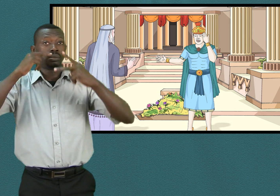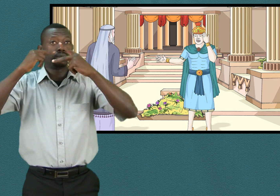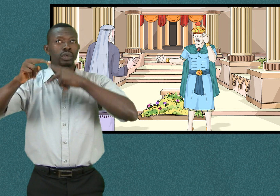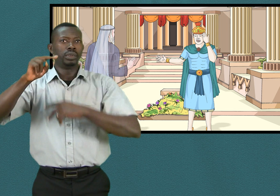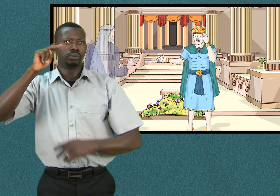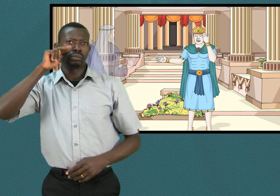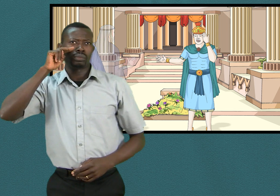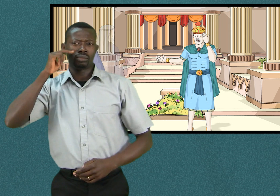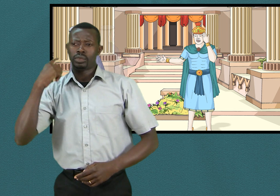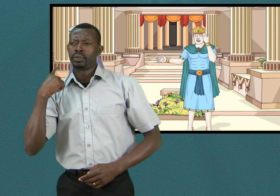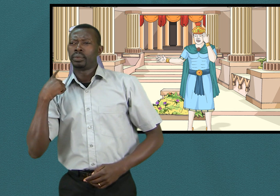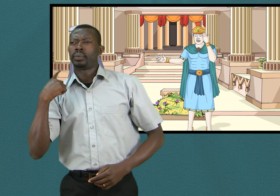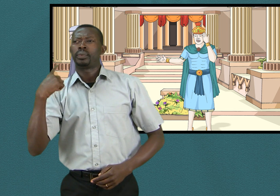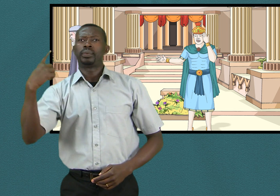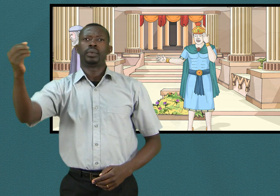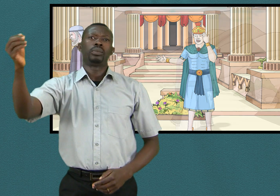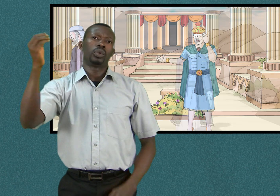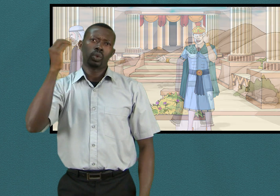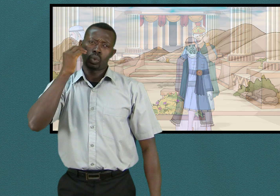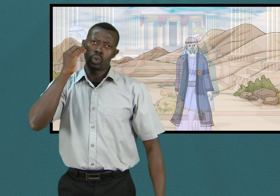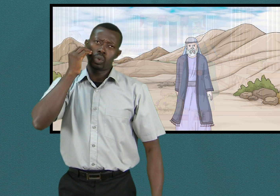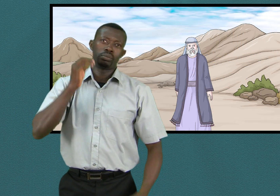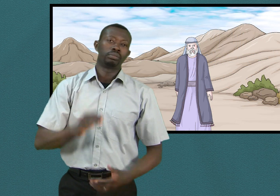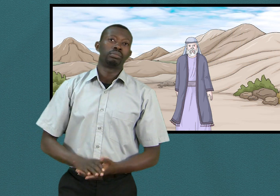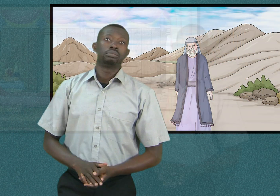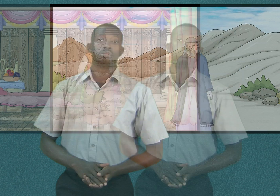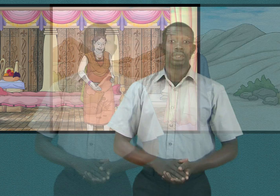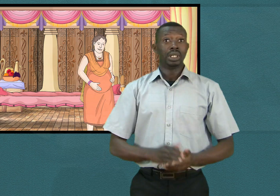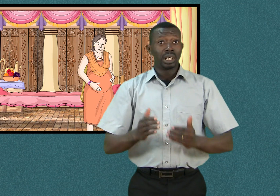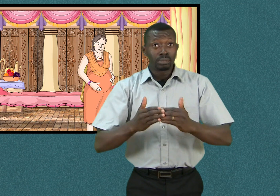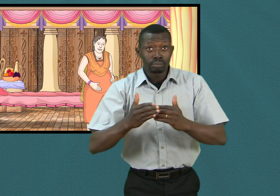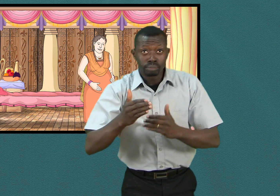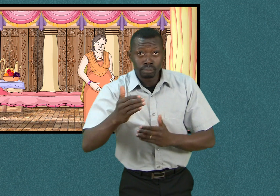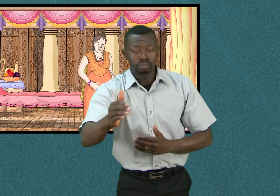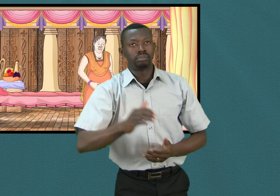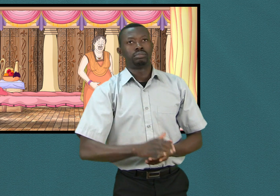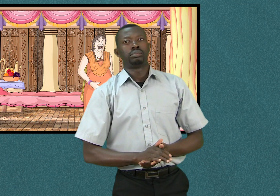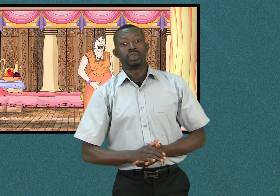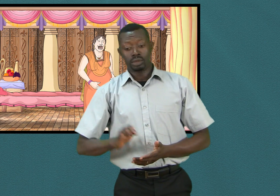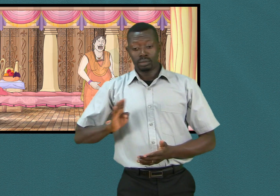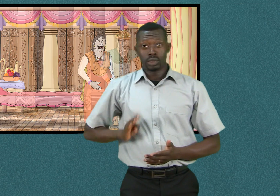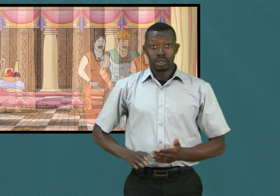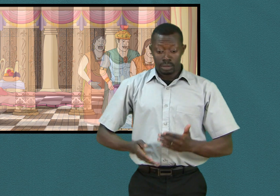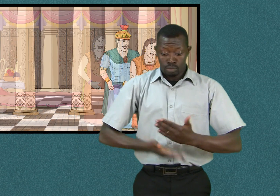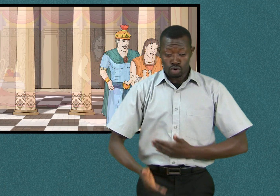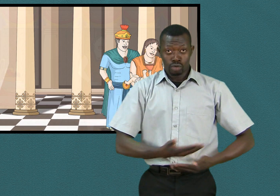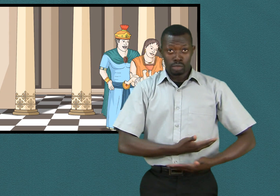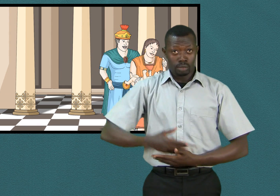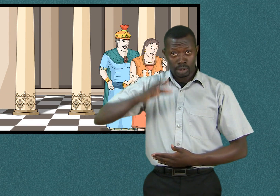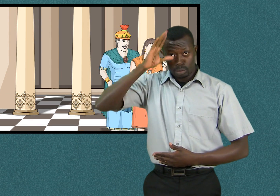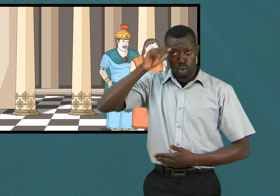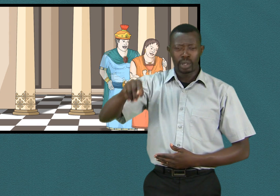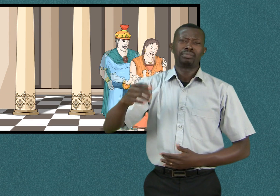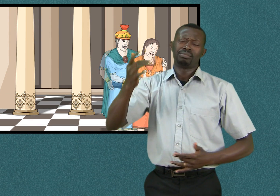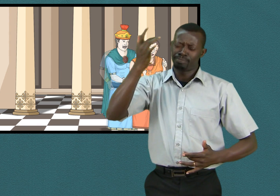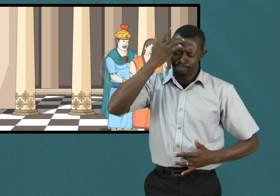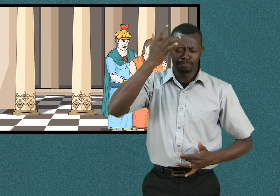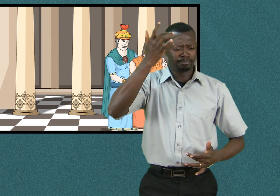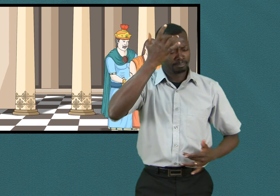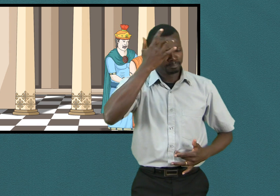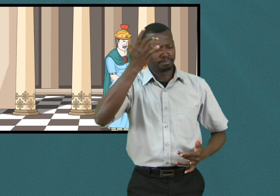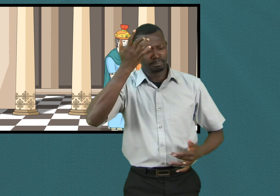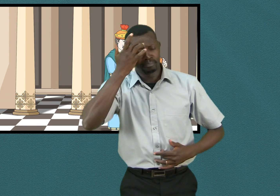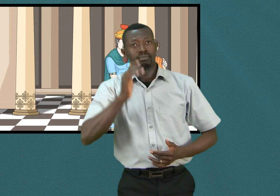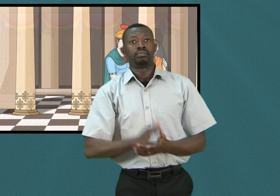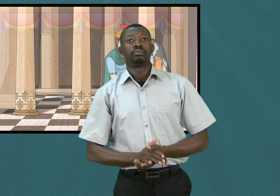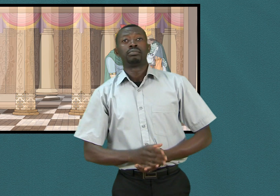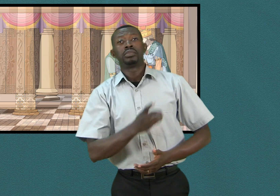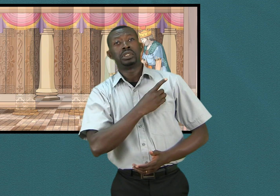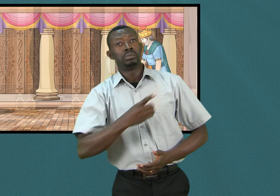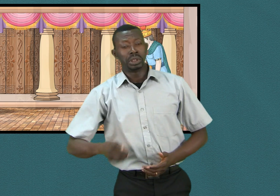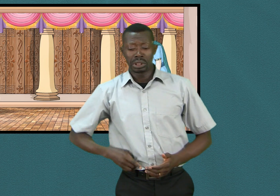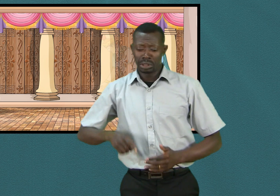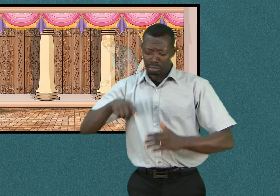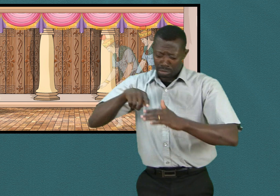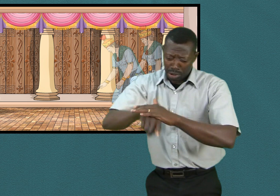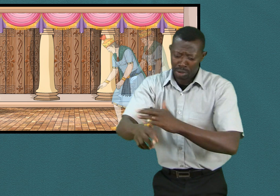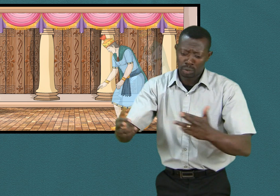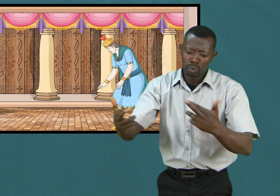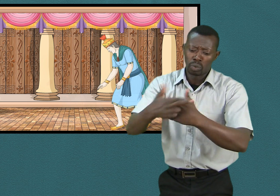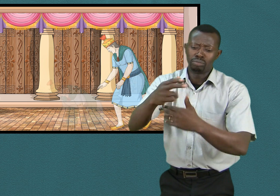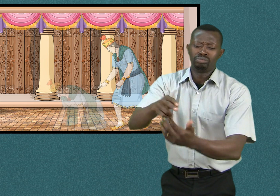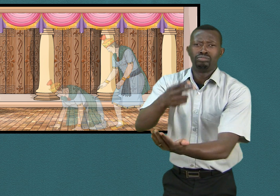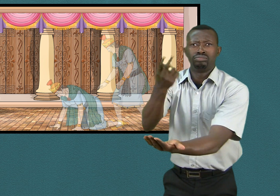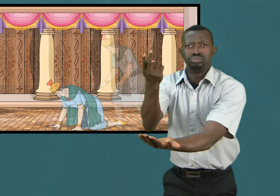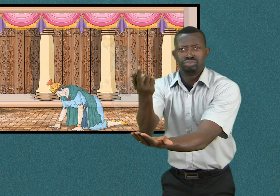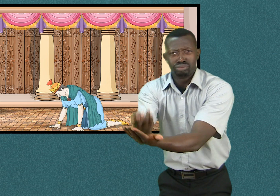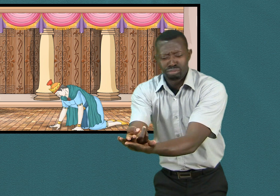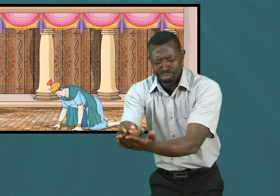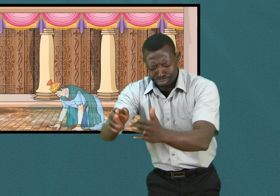After Nathan had gone home, the LORD struck the child that Uriah’s wife had borne to David, and he became ill. David pleaded with God for the boy.